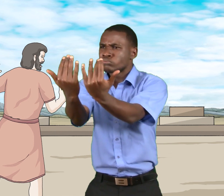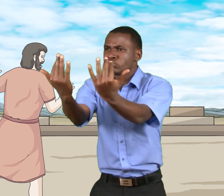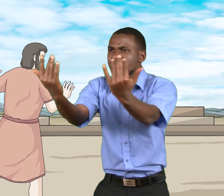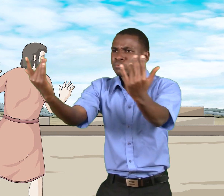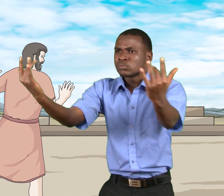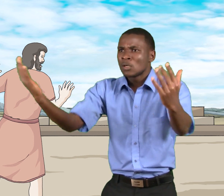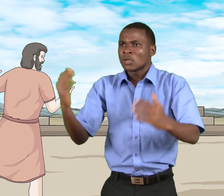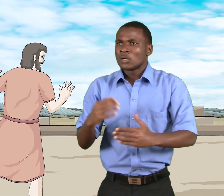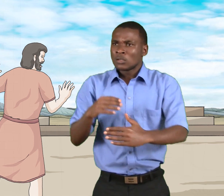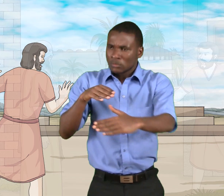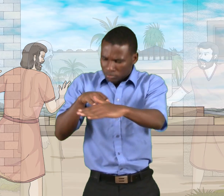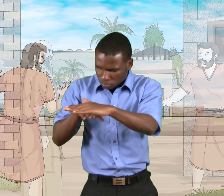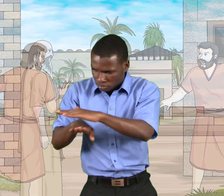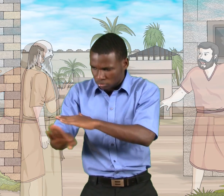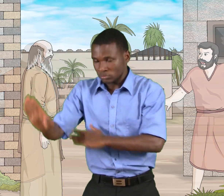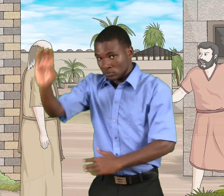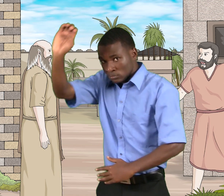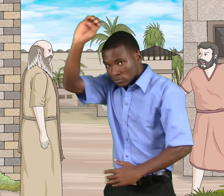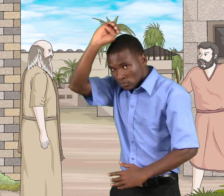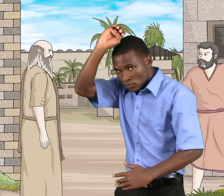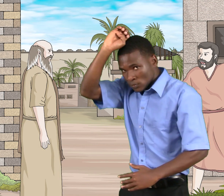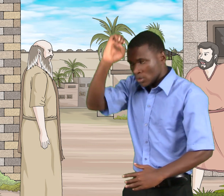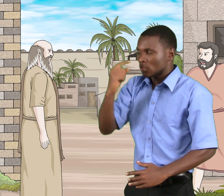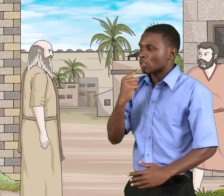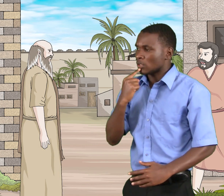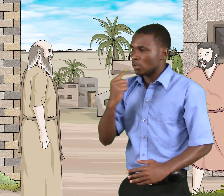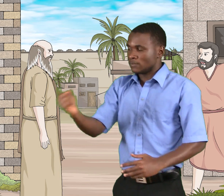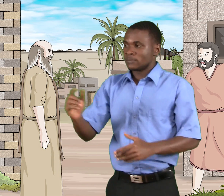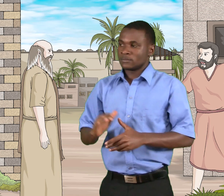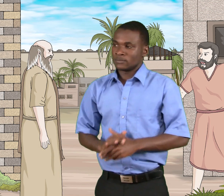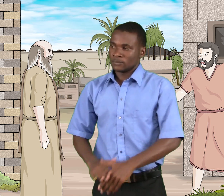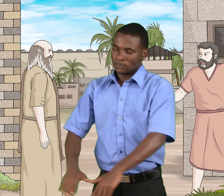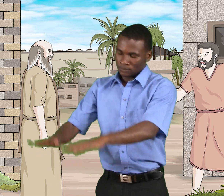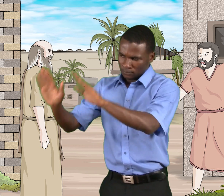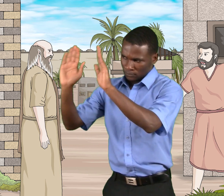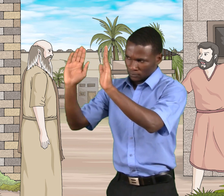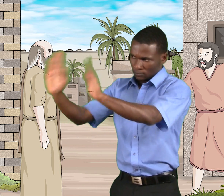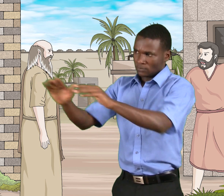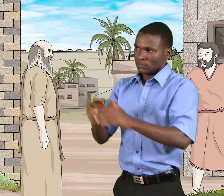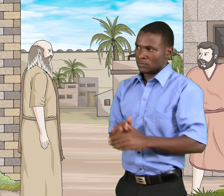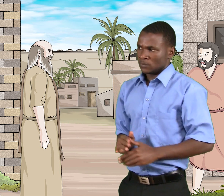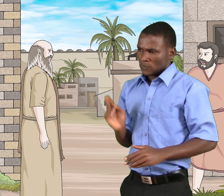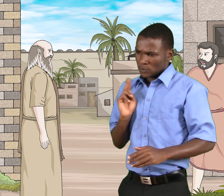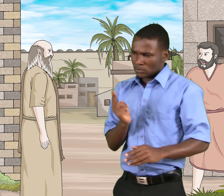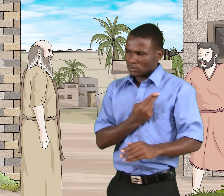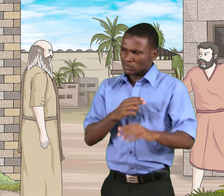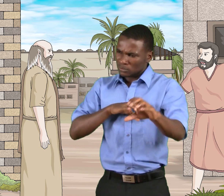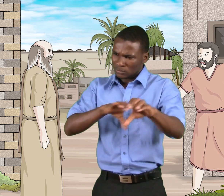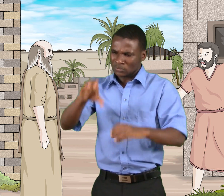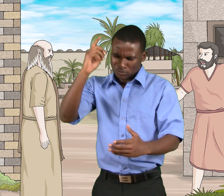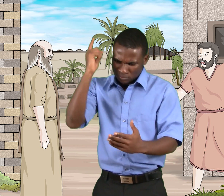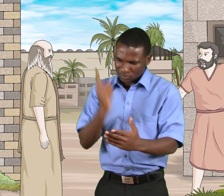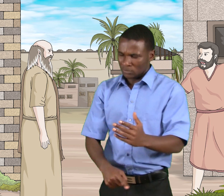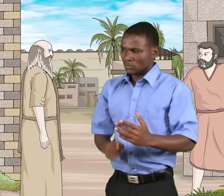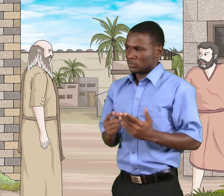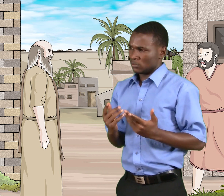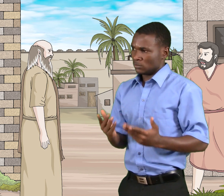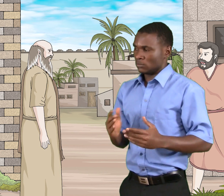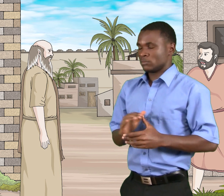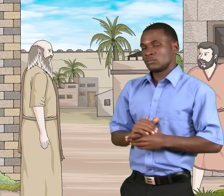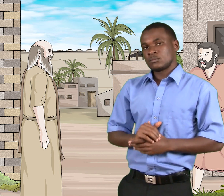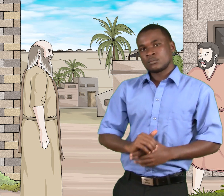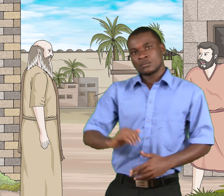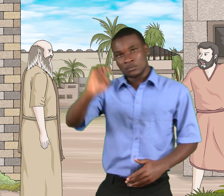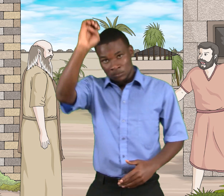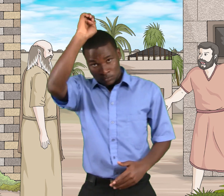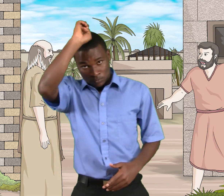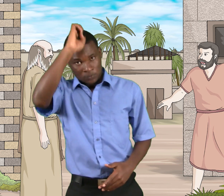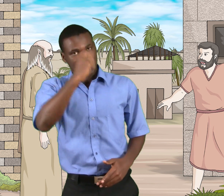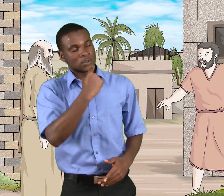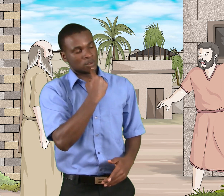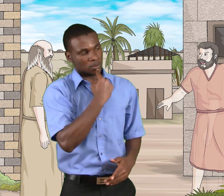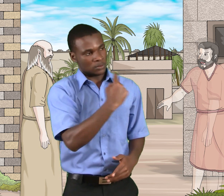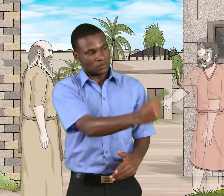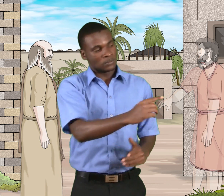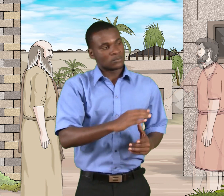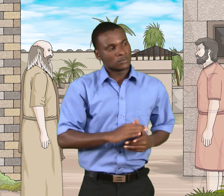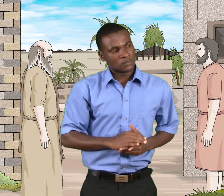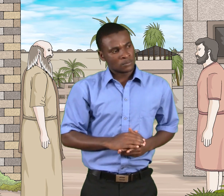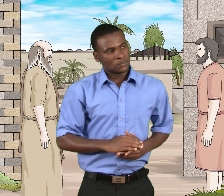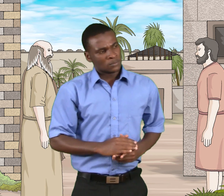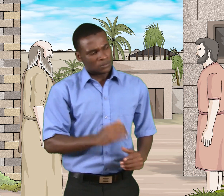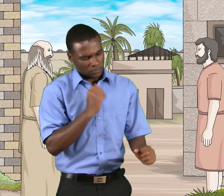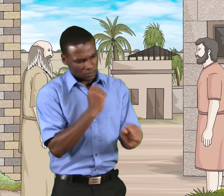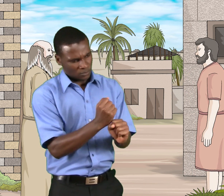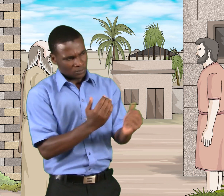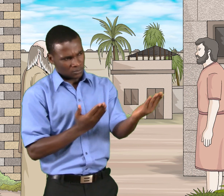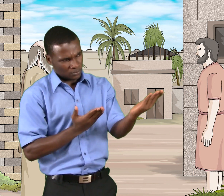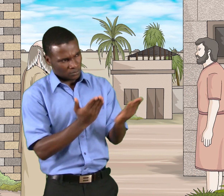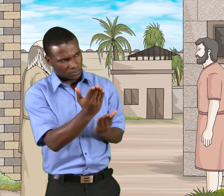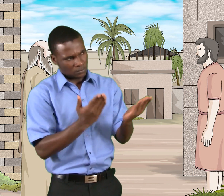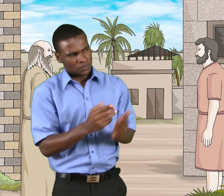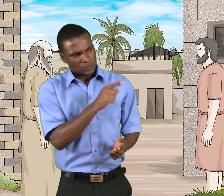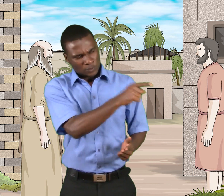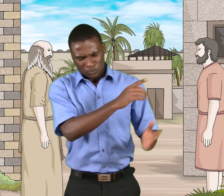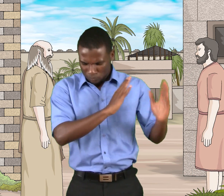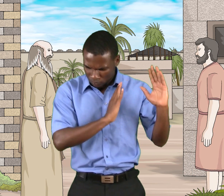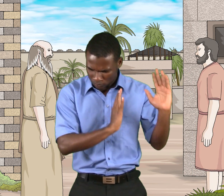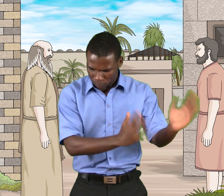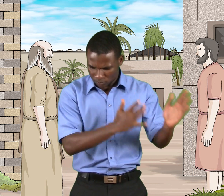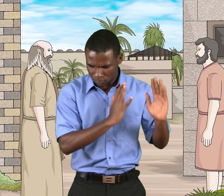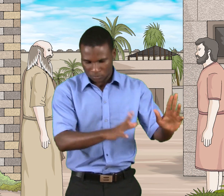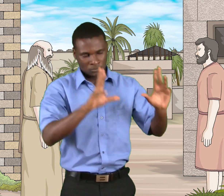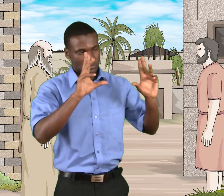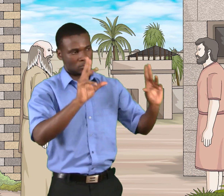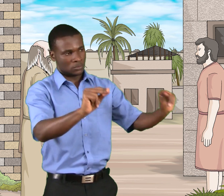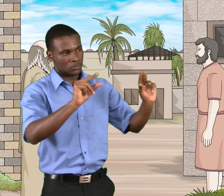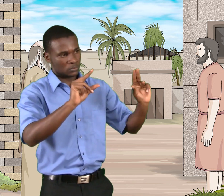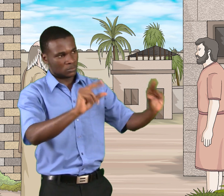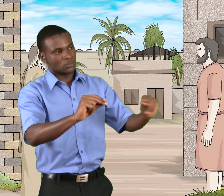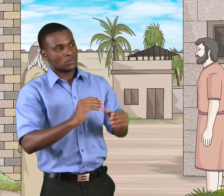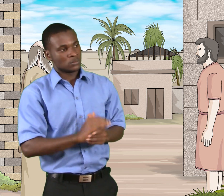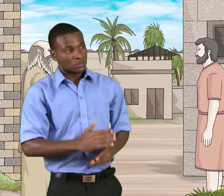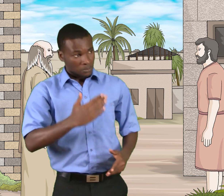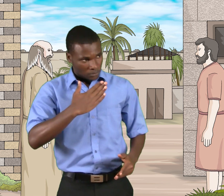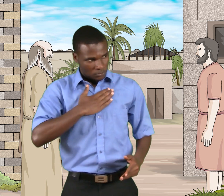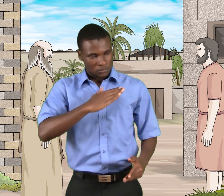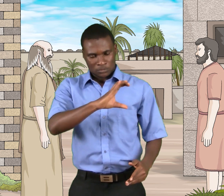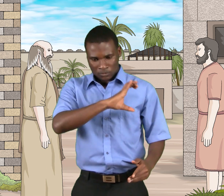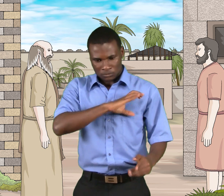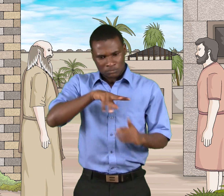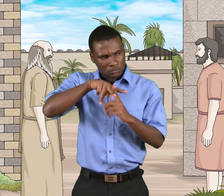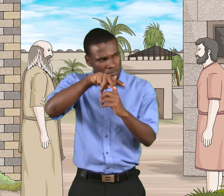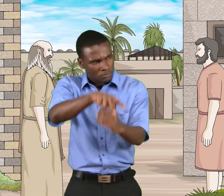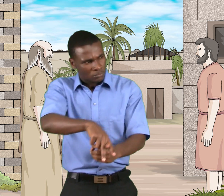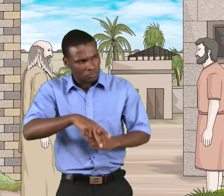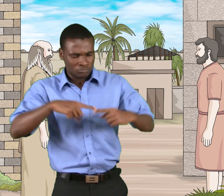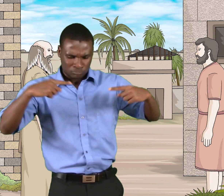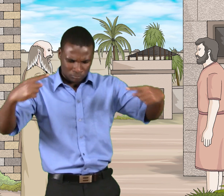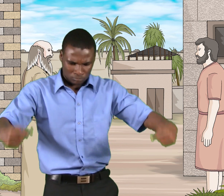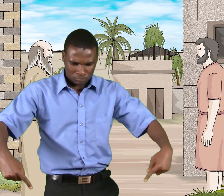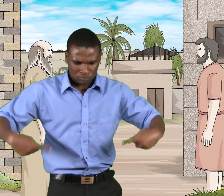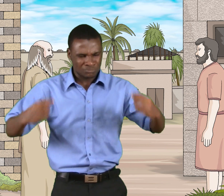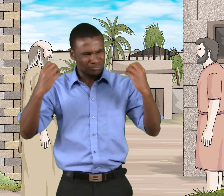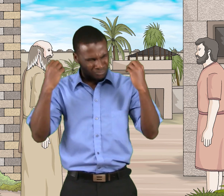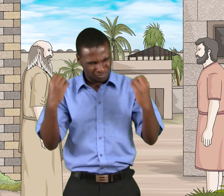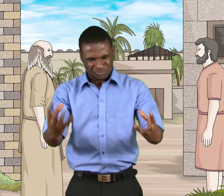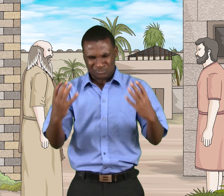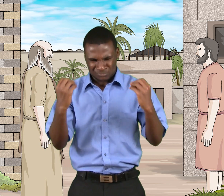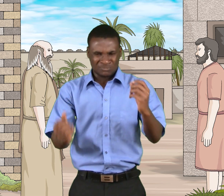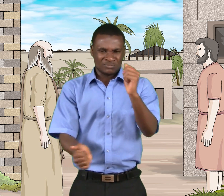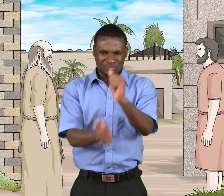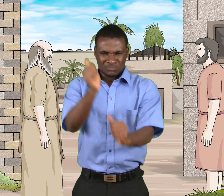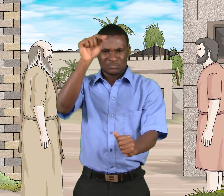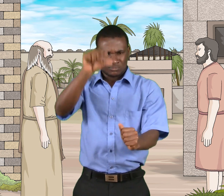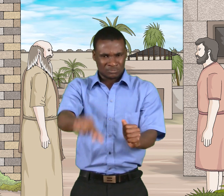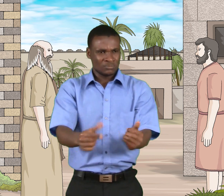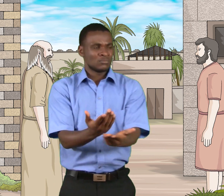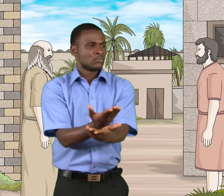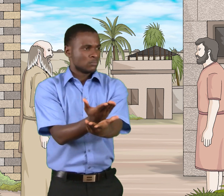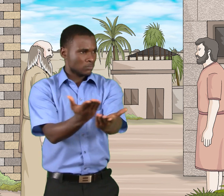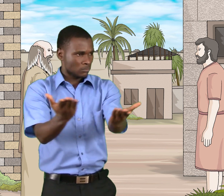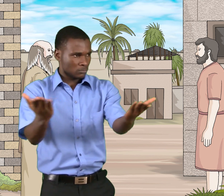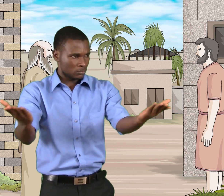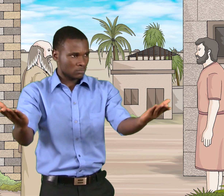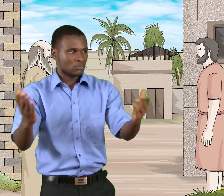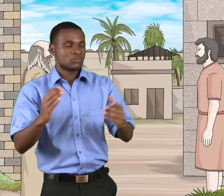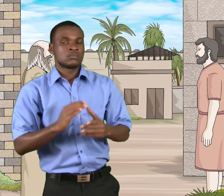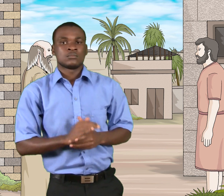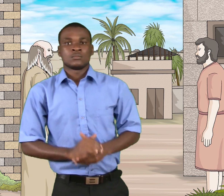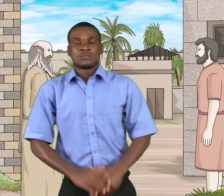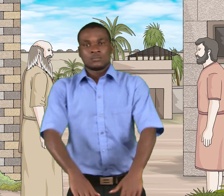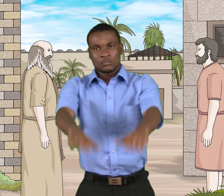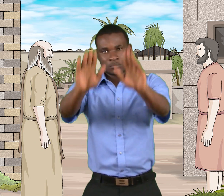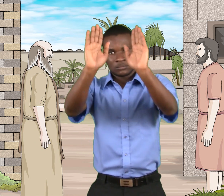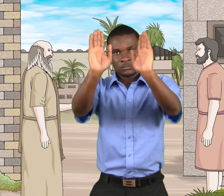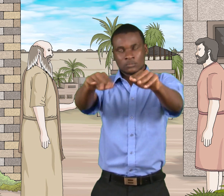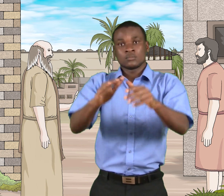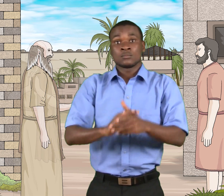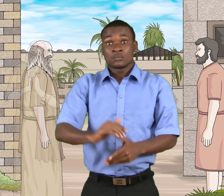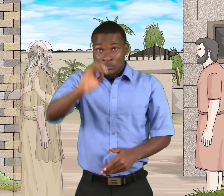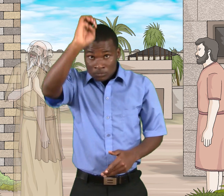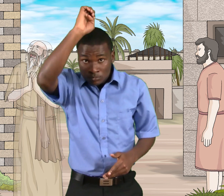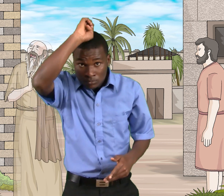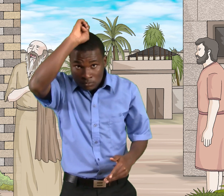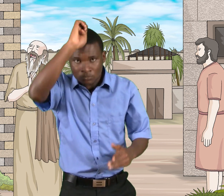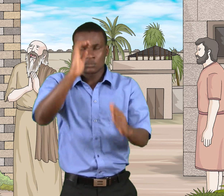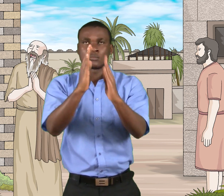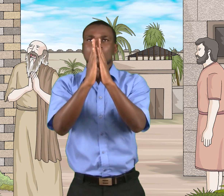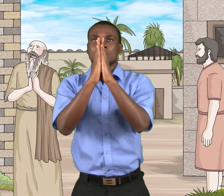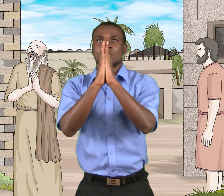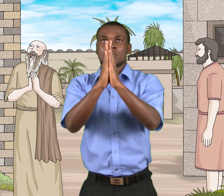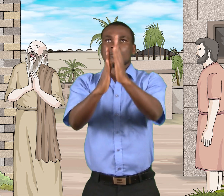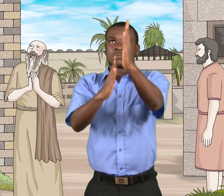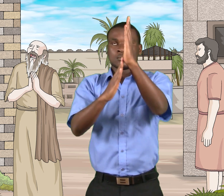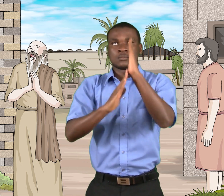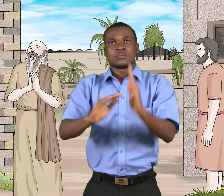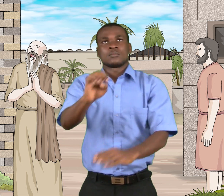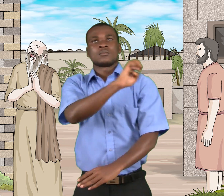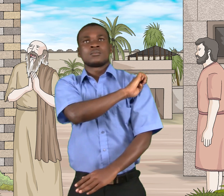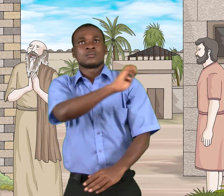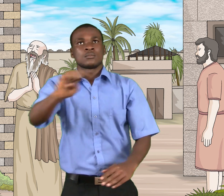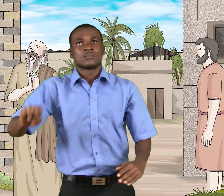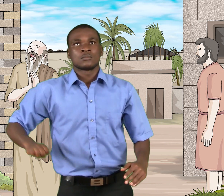So he asked Elisha, “Oh, my master, what are we to do?” “Do not be afraid,” Elisha answered, “for those who are with us are more than those who are with them.”